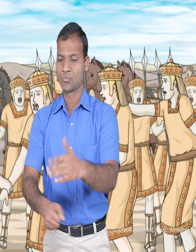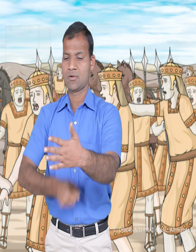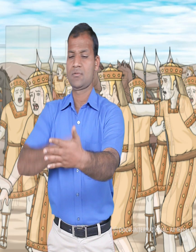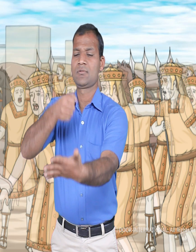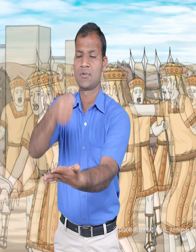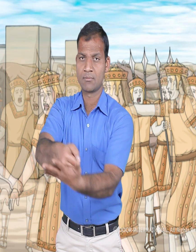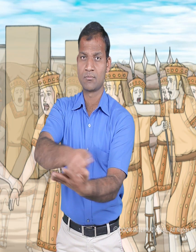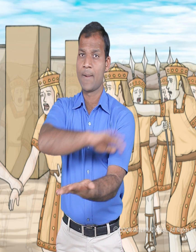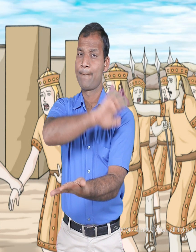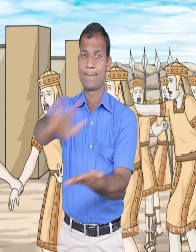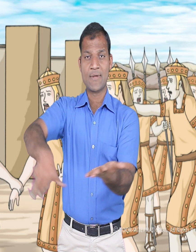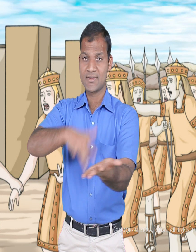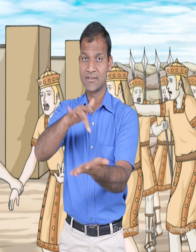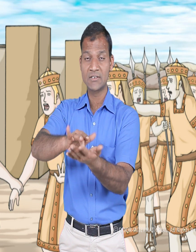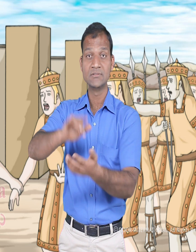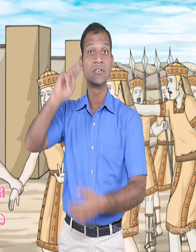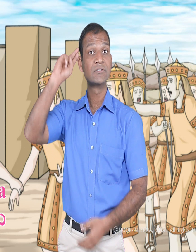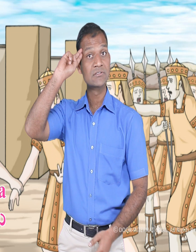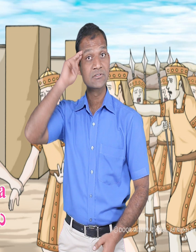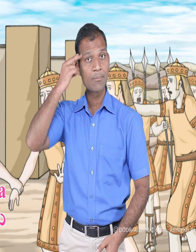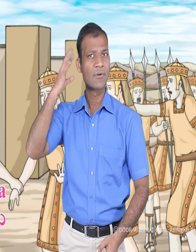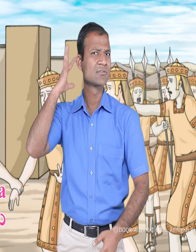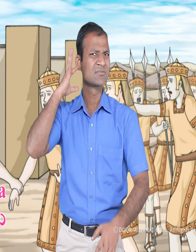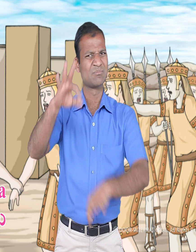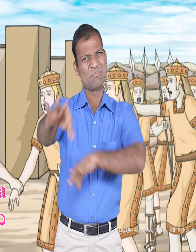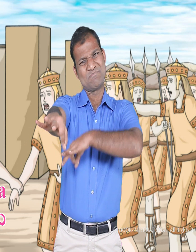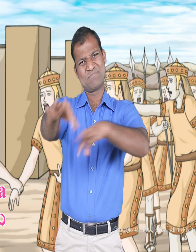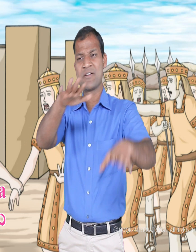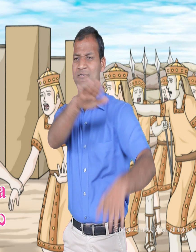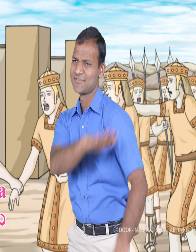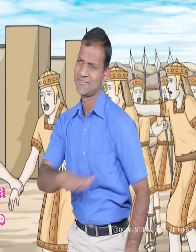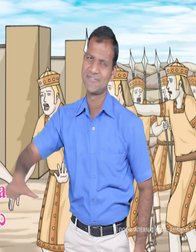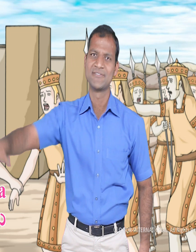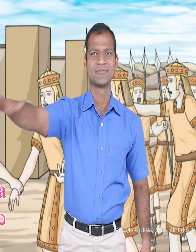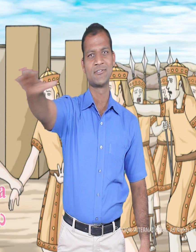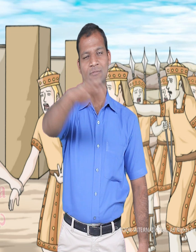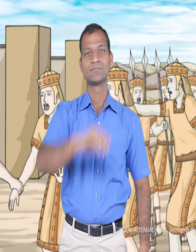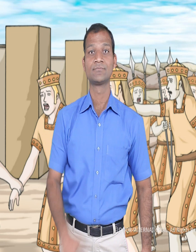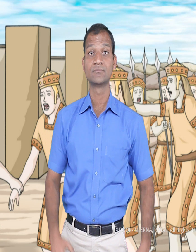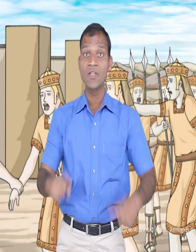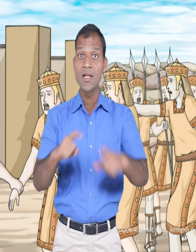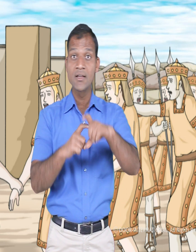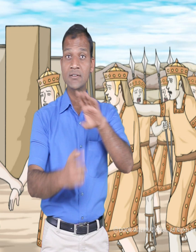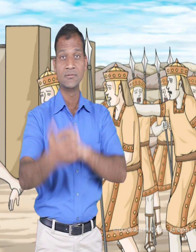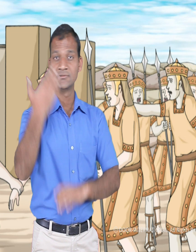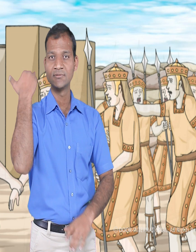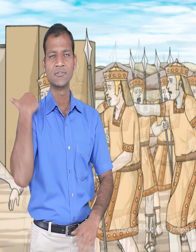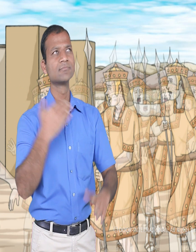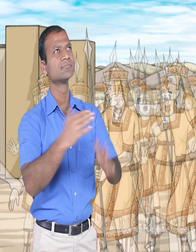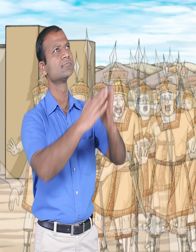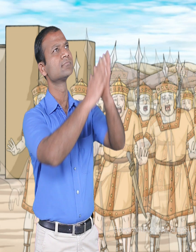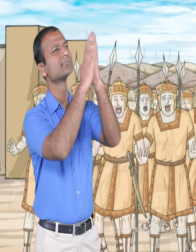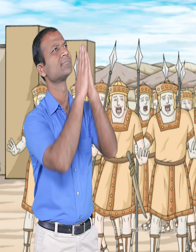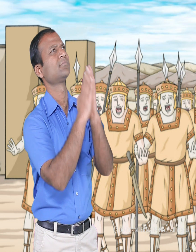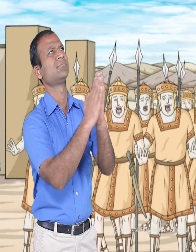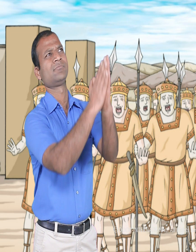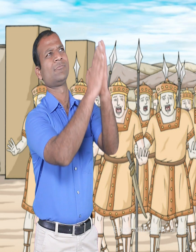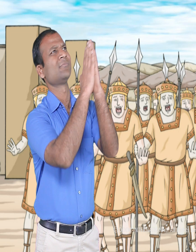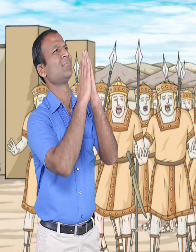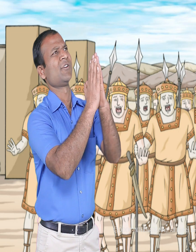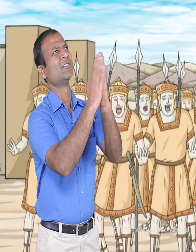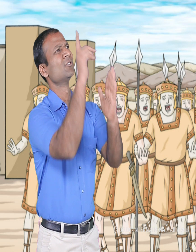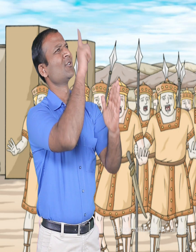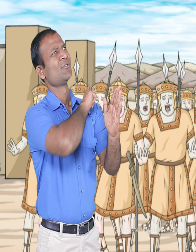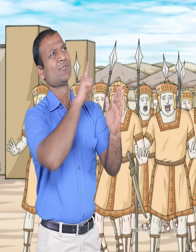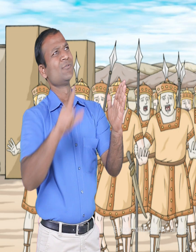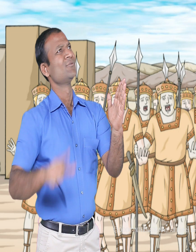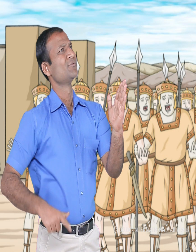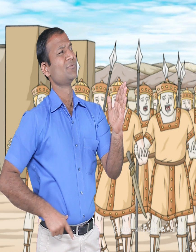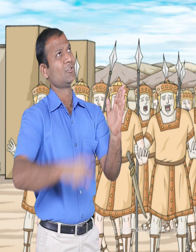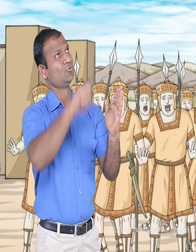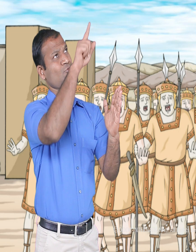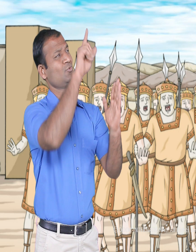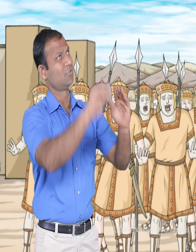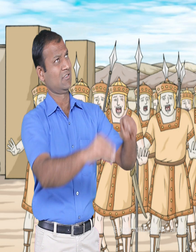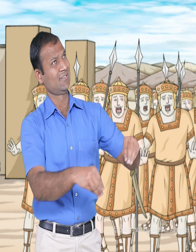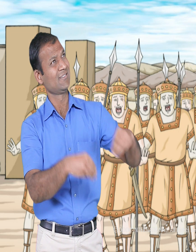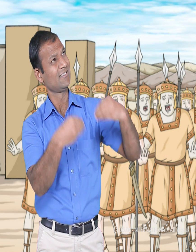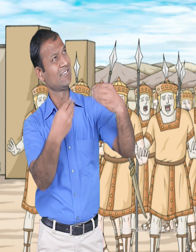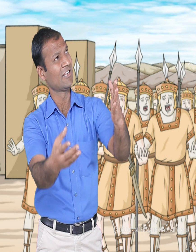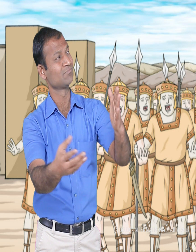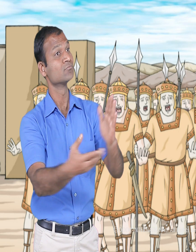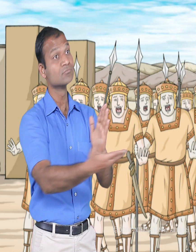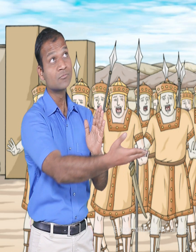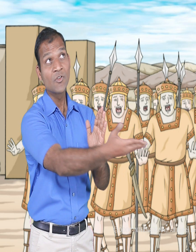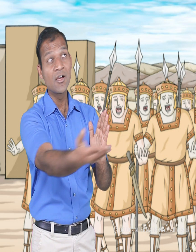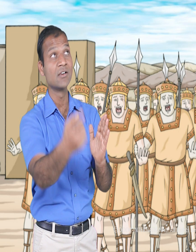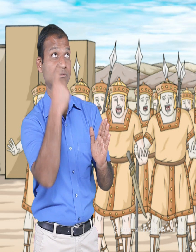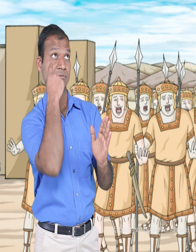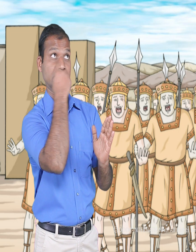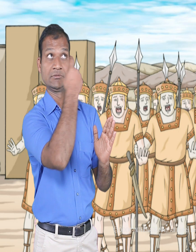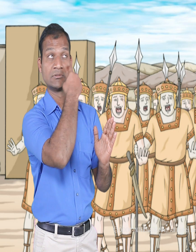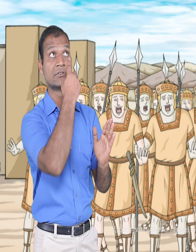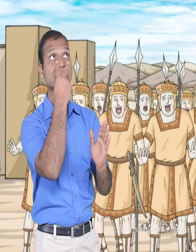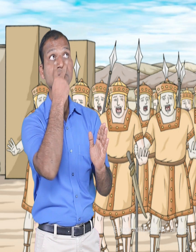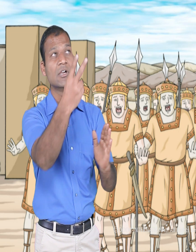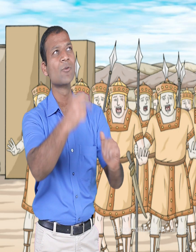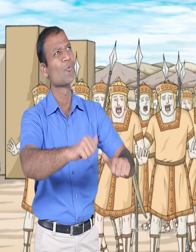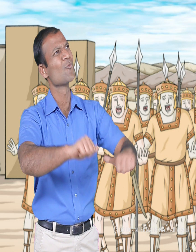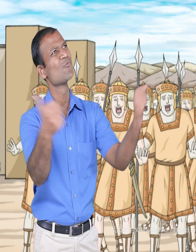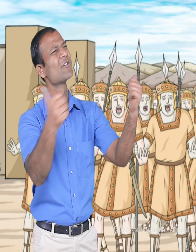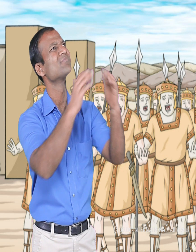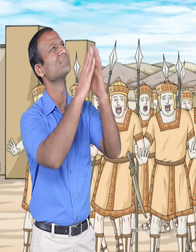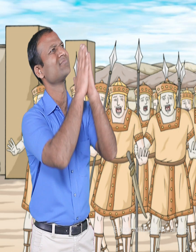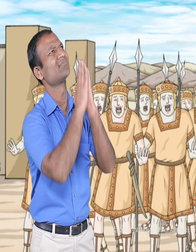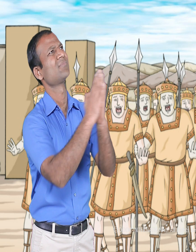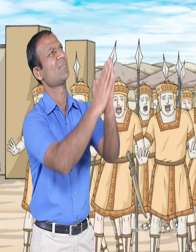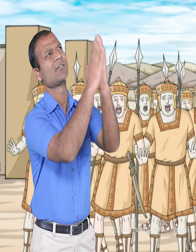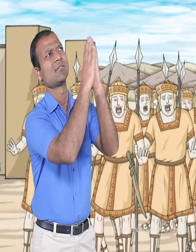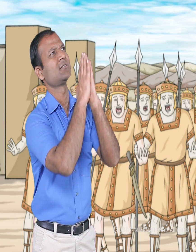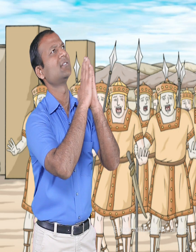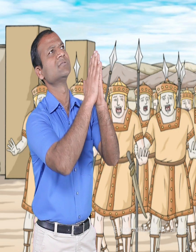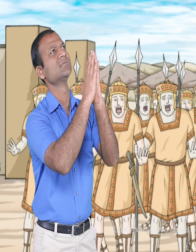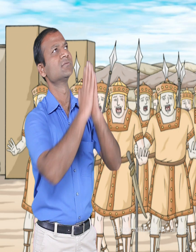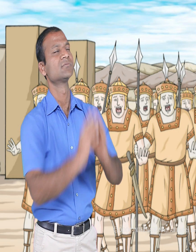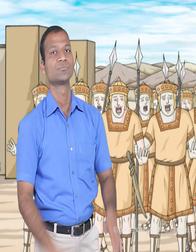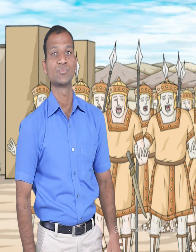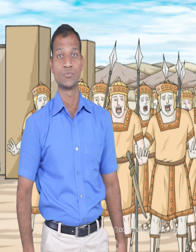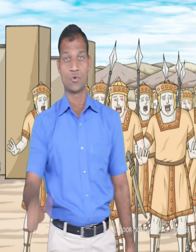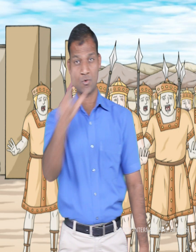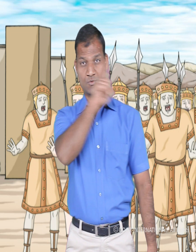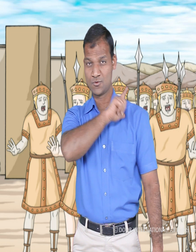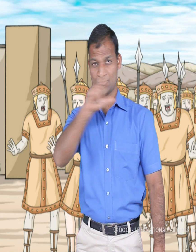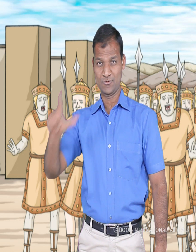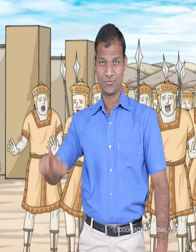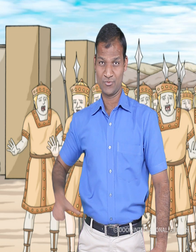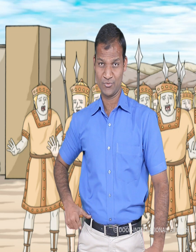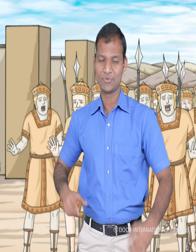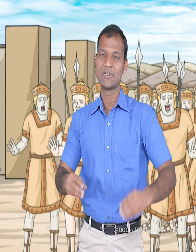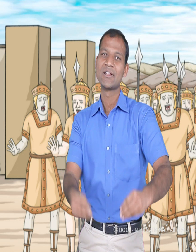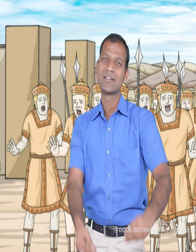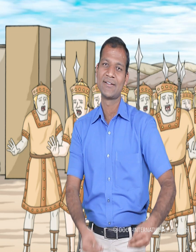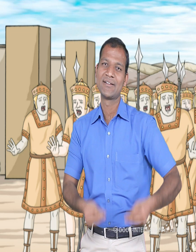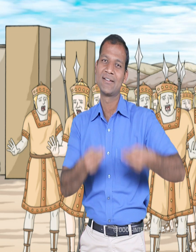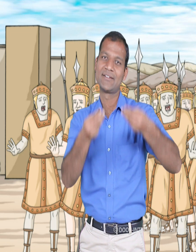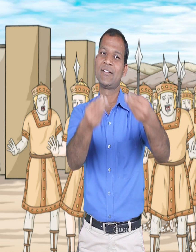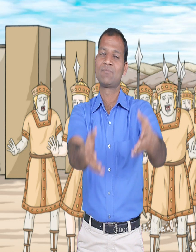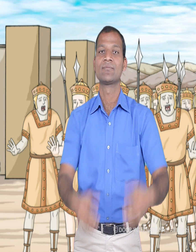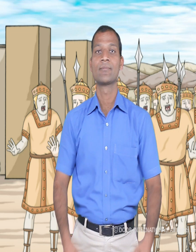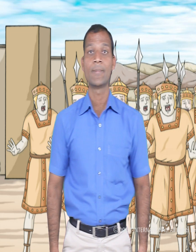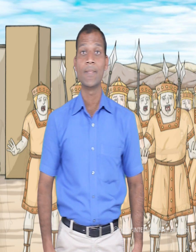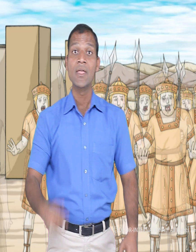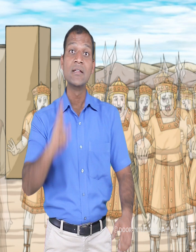And he led them to Samaria. When they had entered Samaria, Elisha said, “O LORD, open the eyes of these men that they may see.”